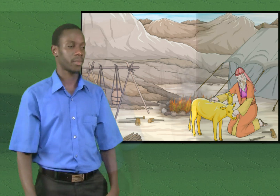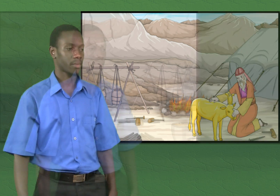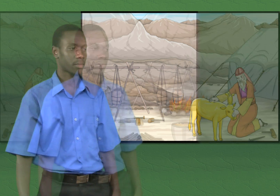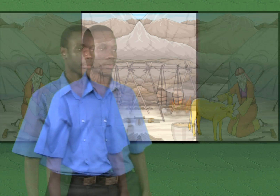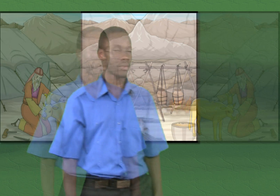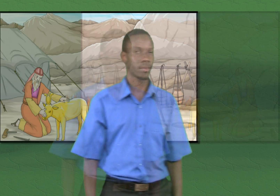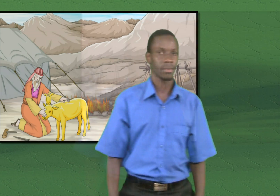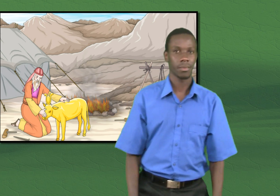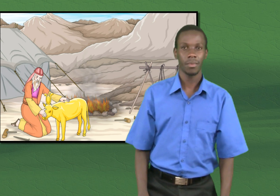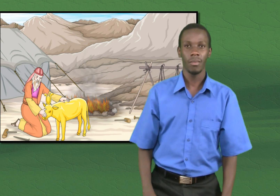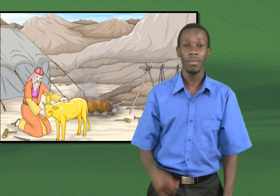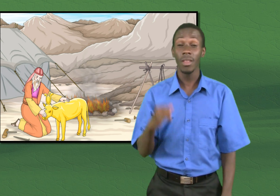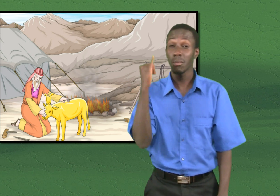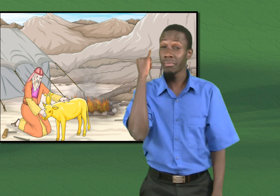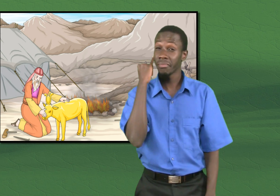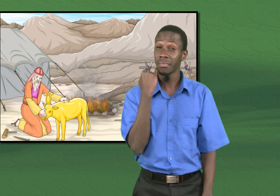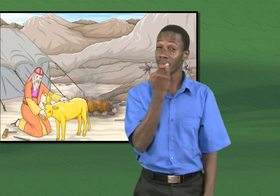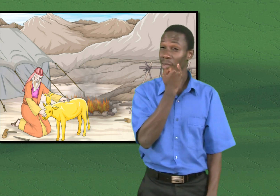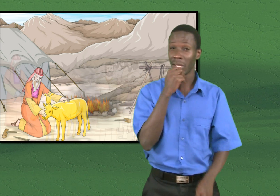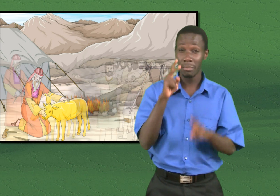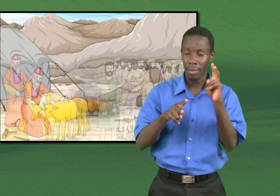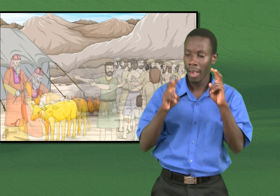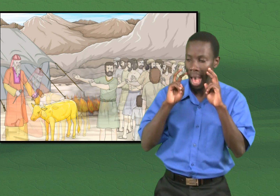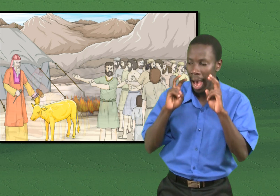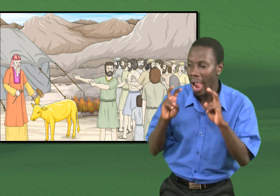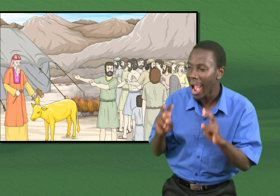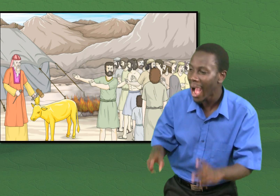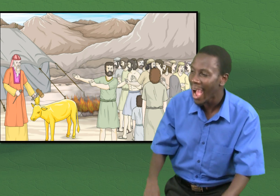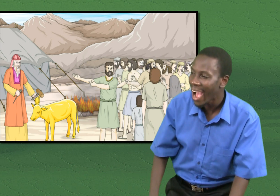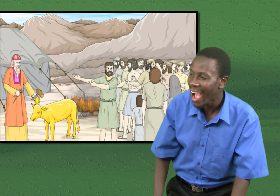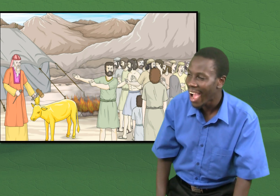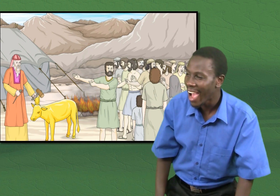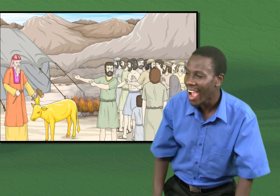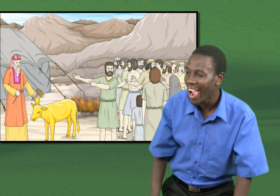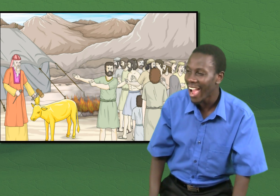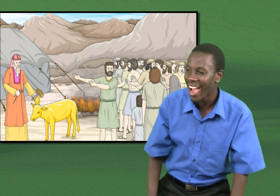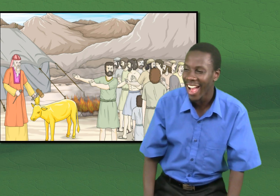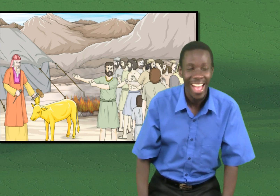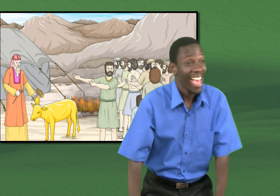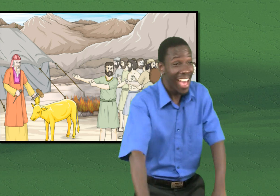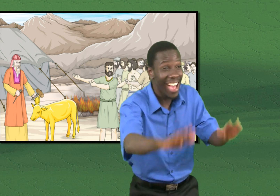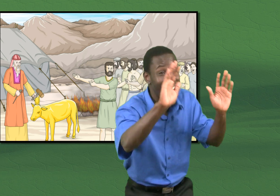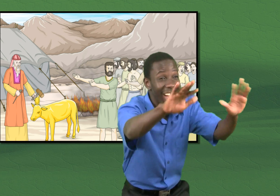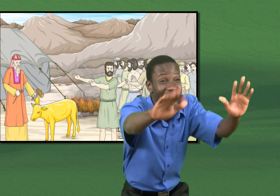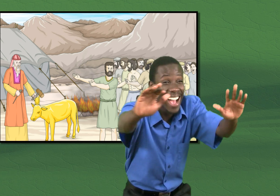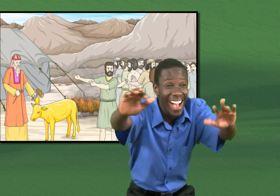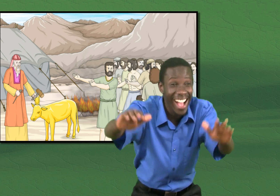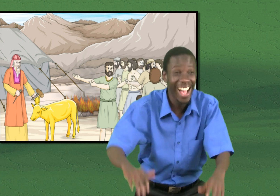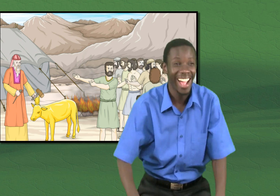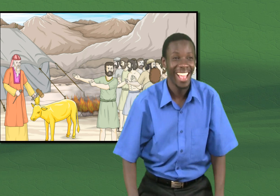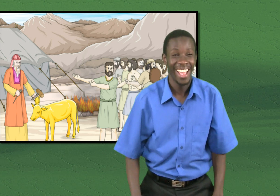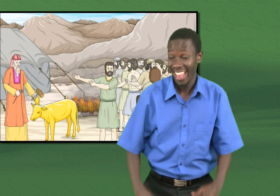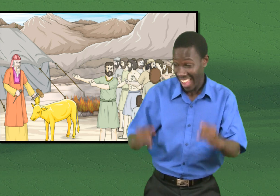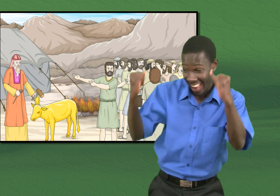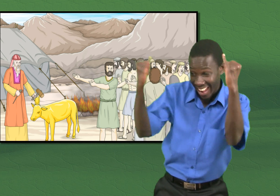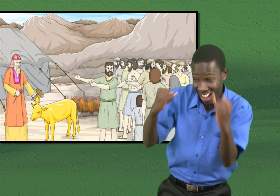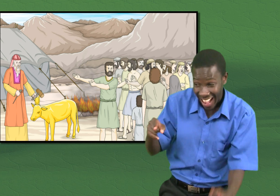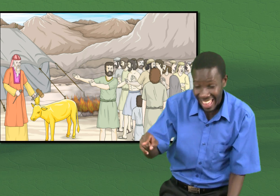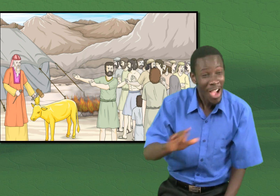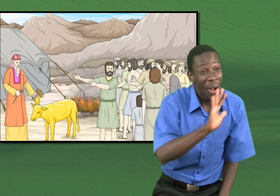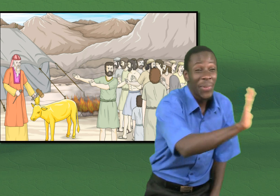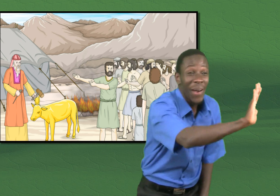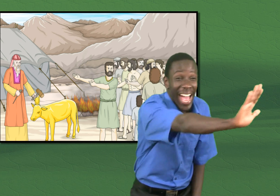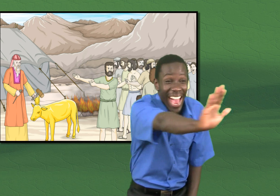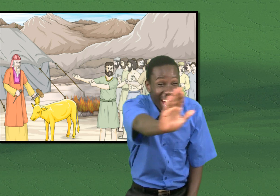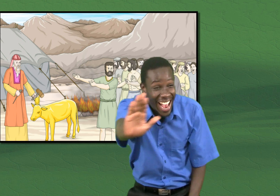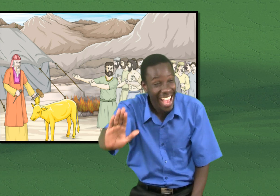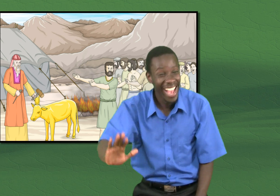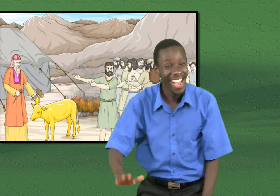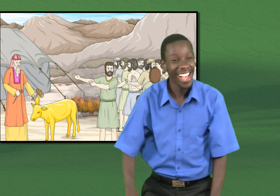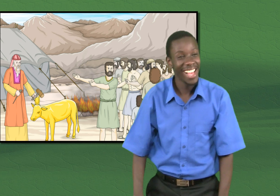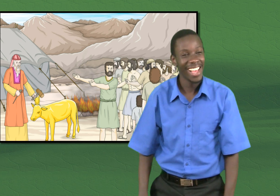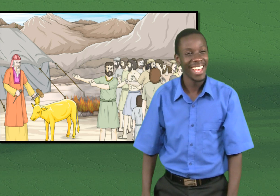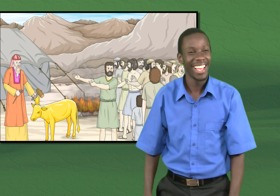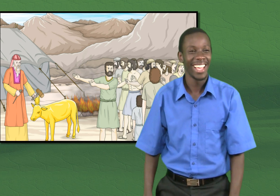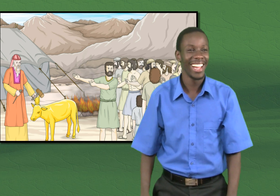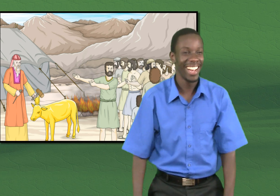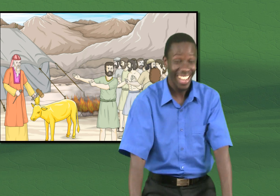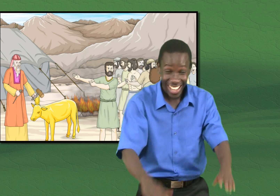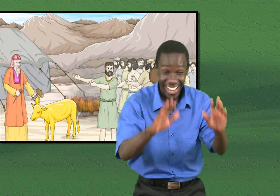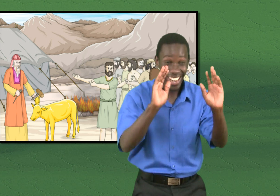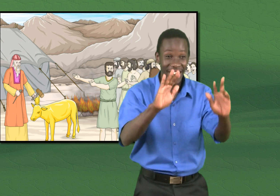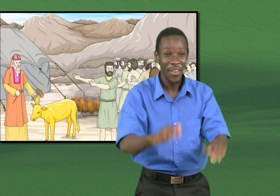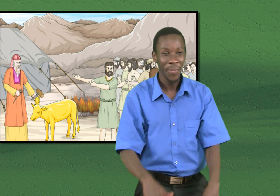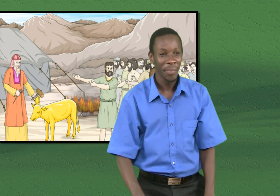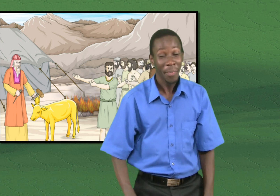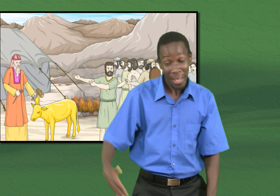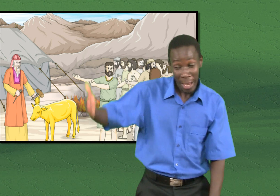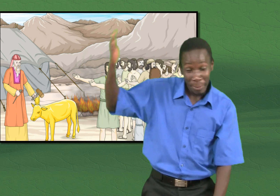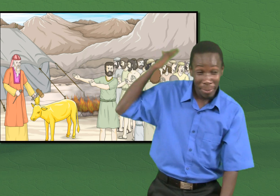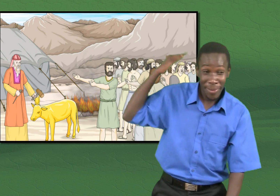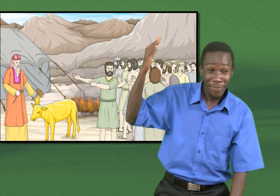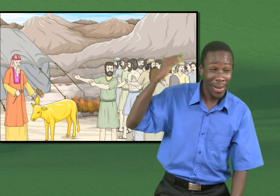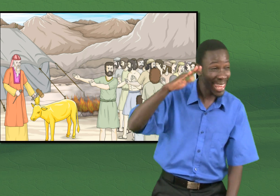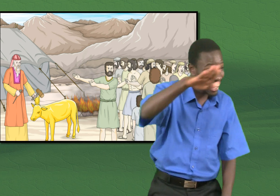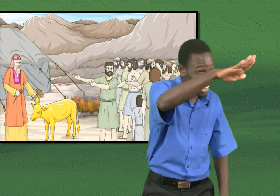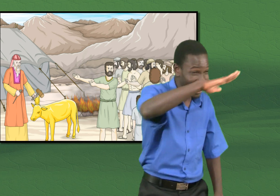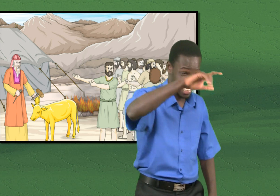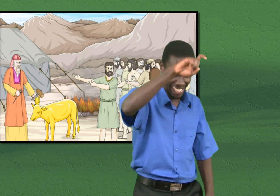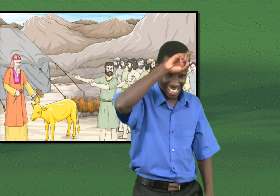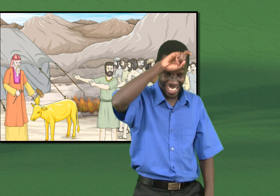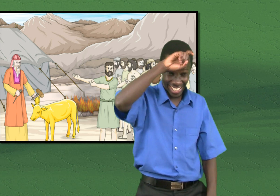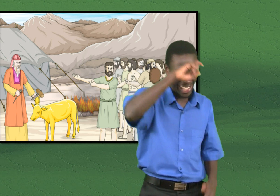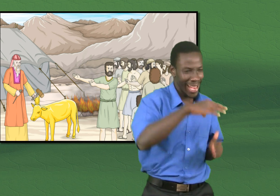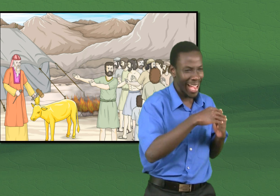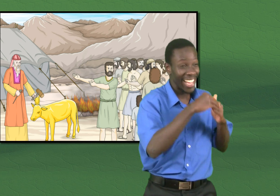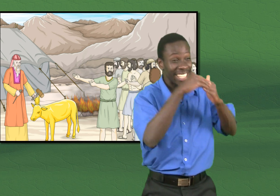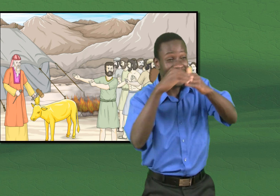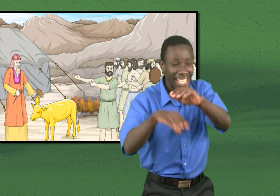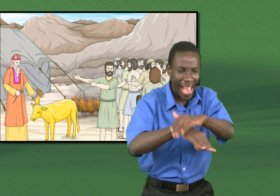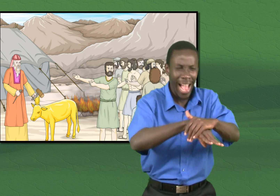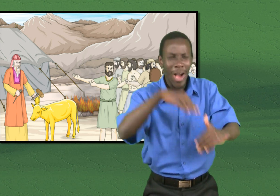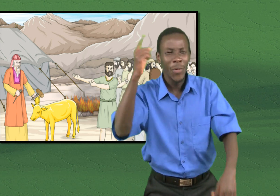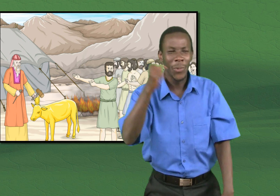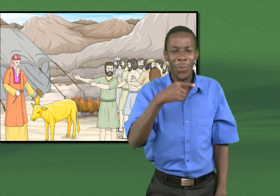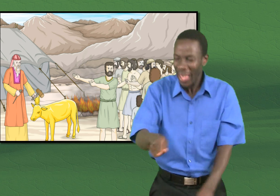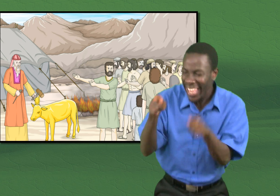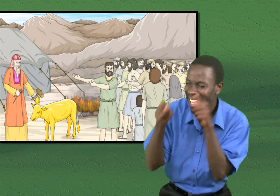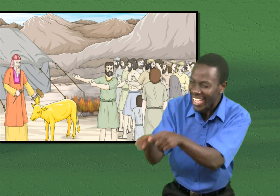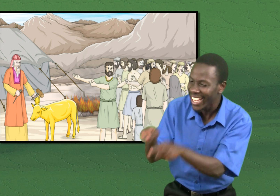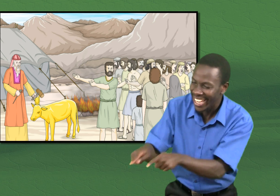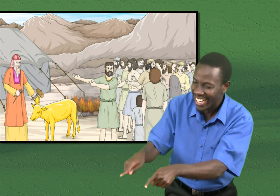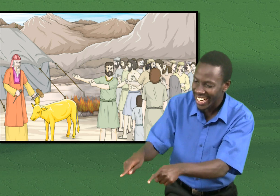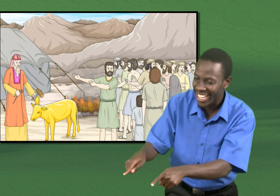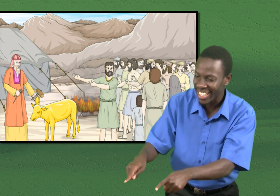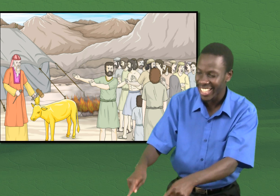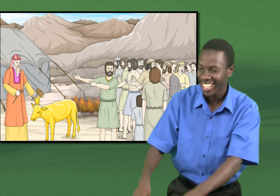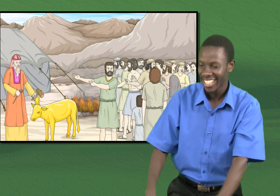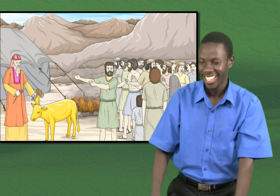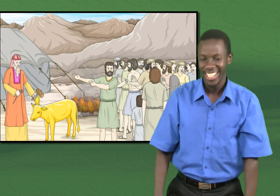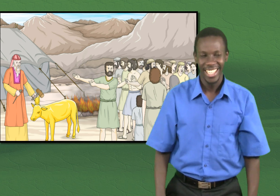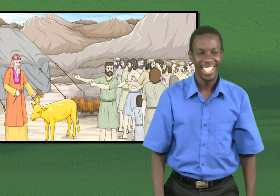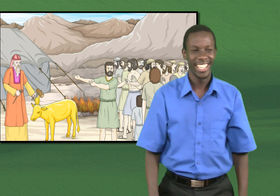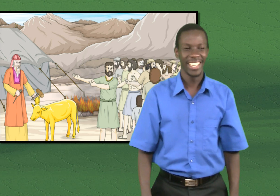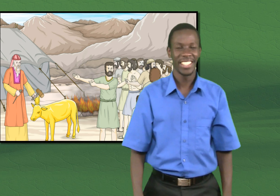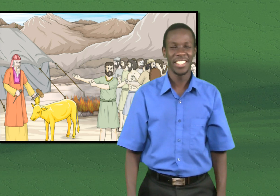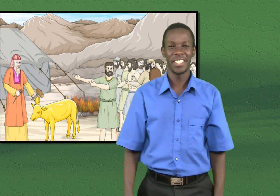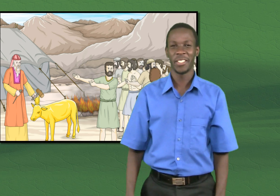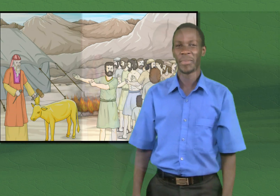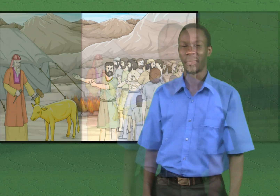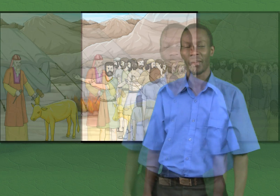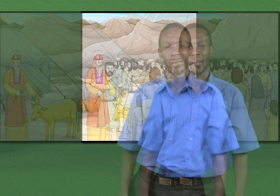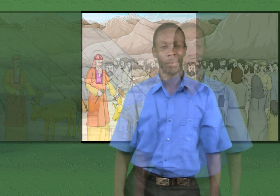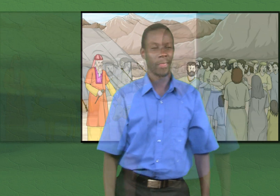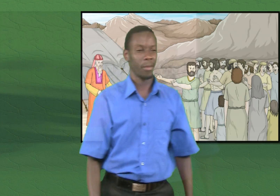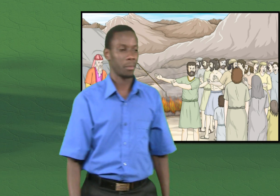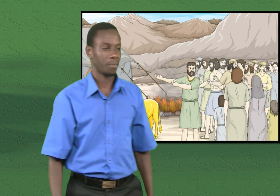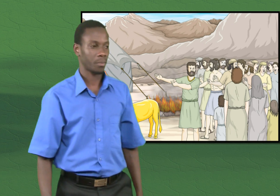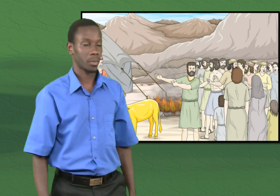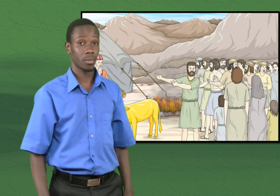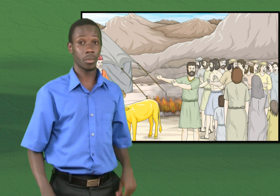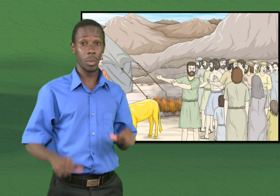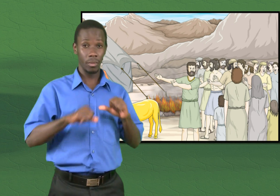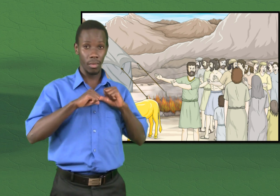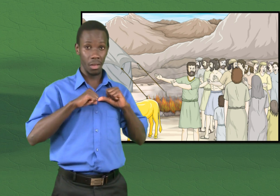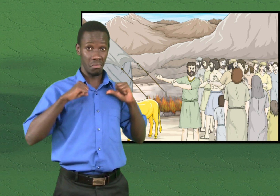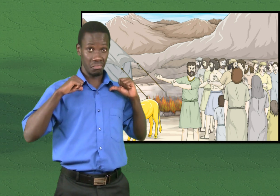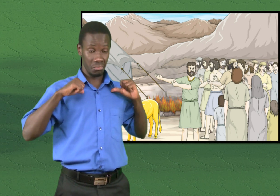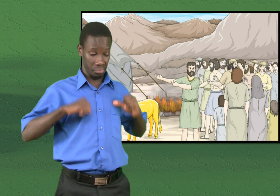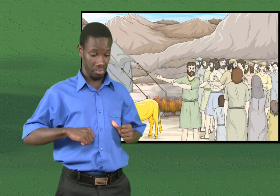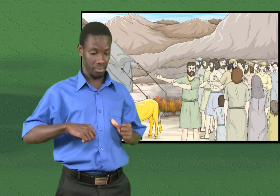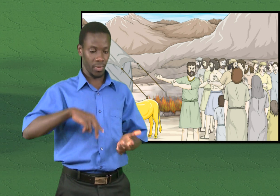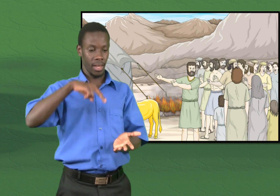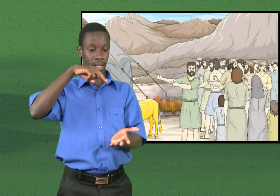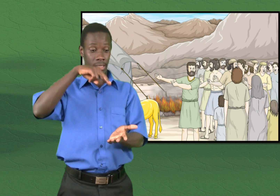And they said, “These, O Israel, are your gods, who brought you up out of the land of Egypt!”